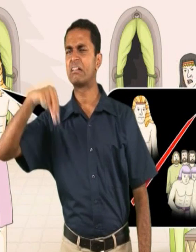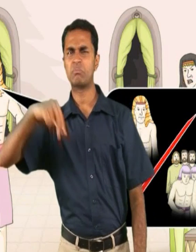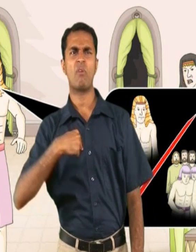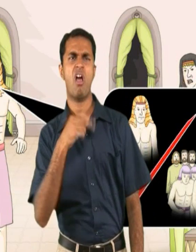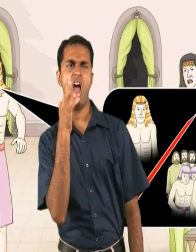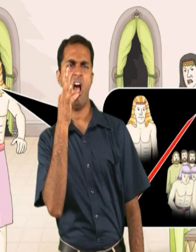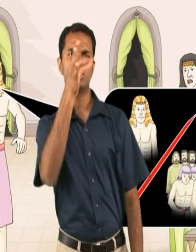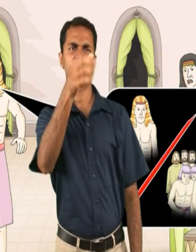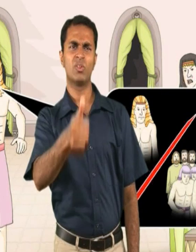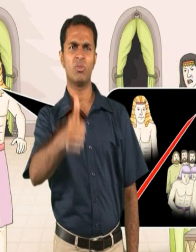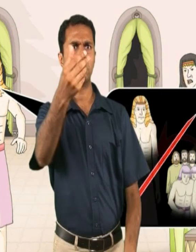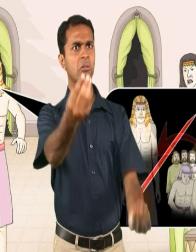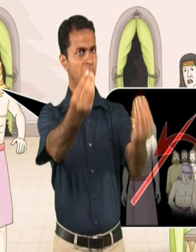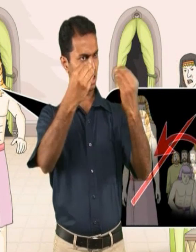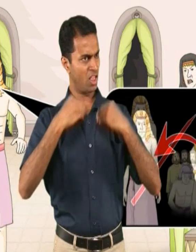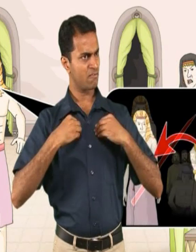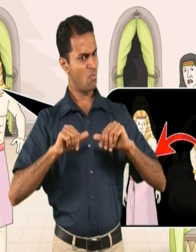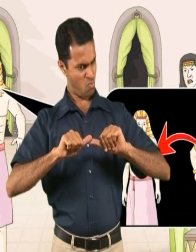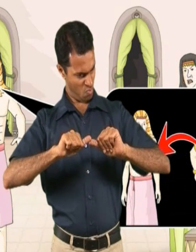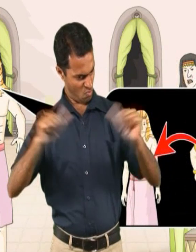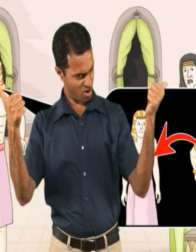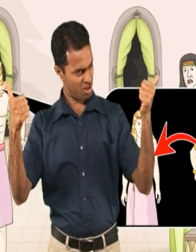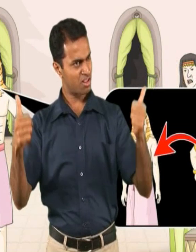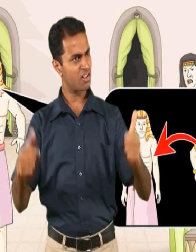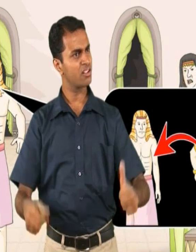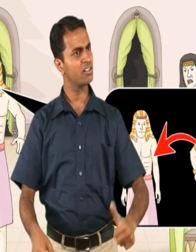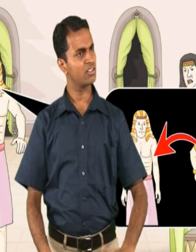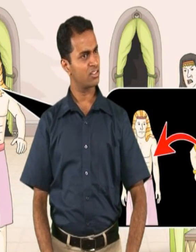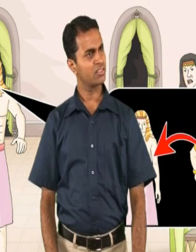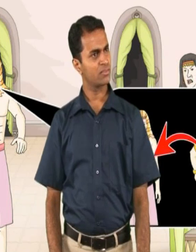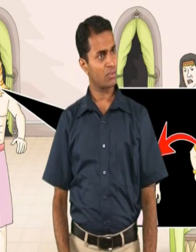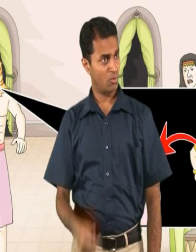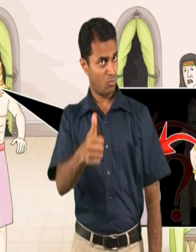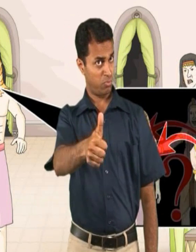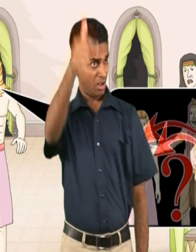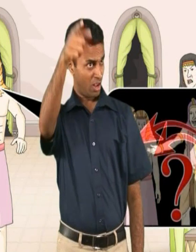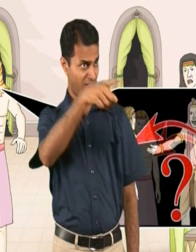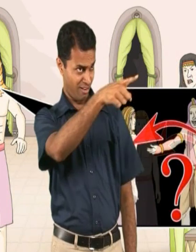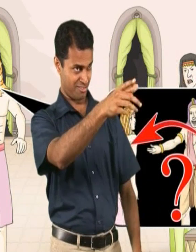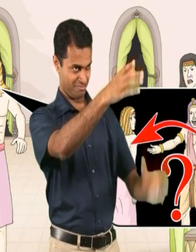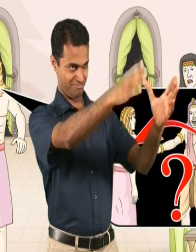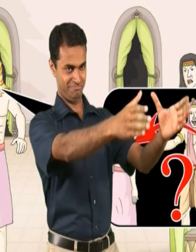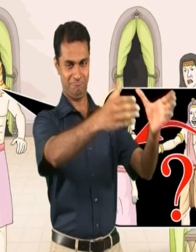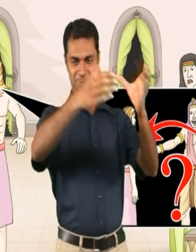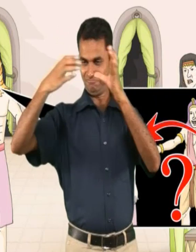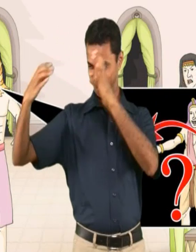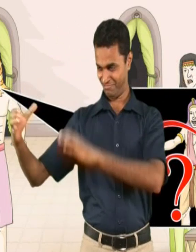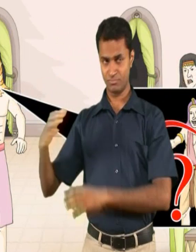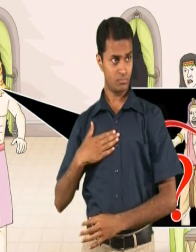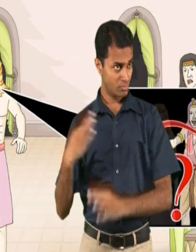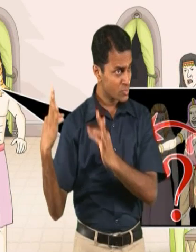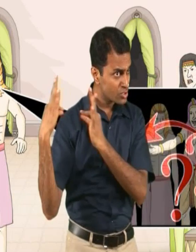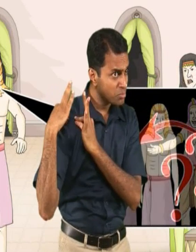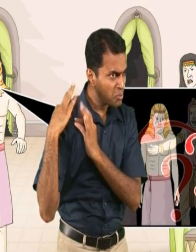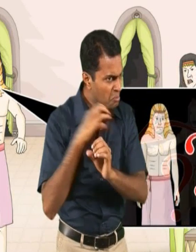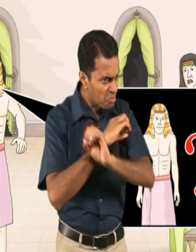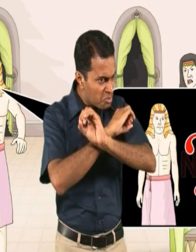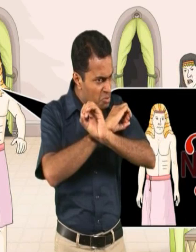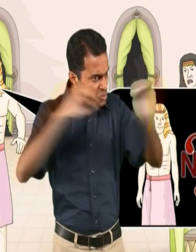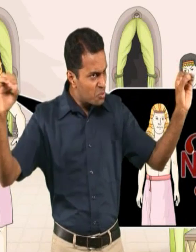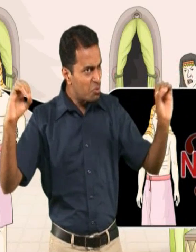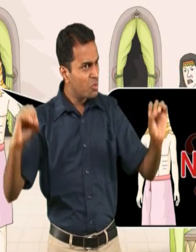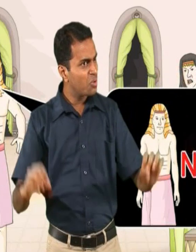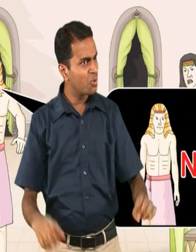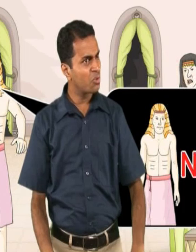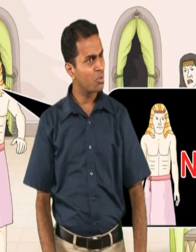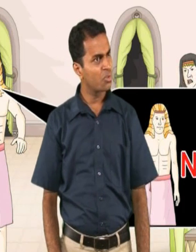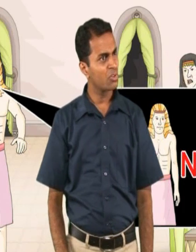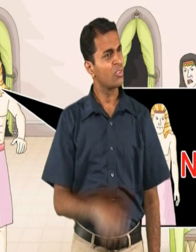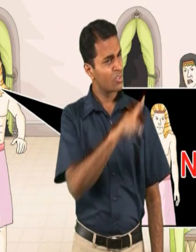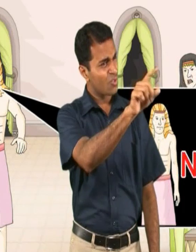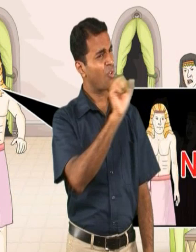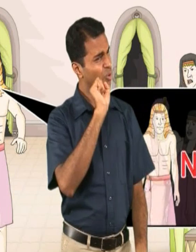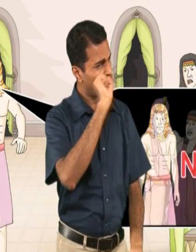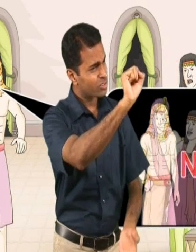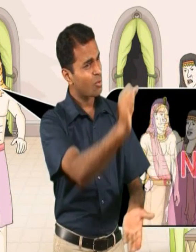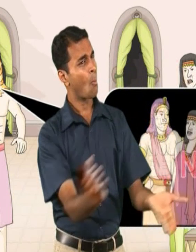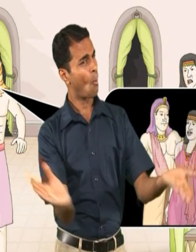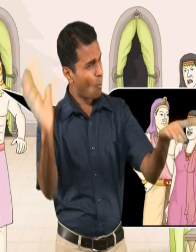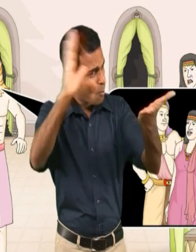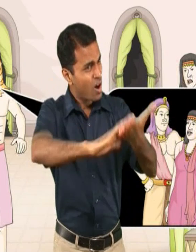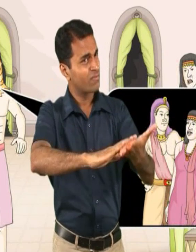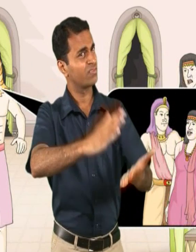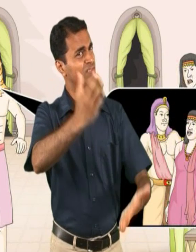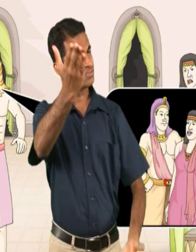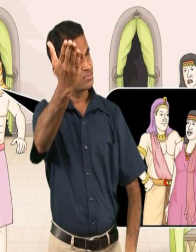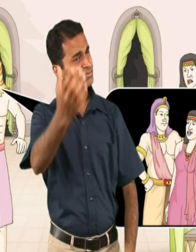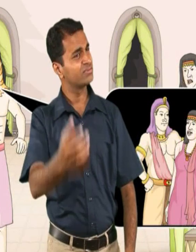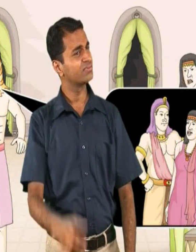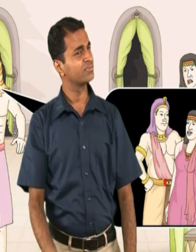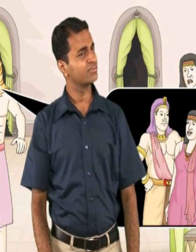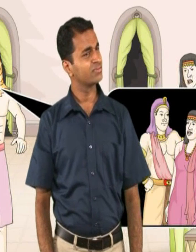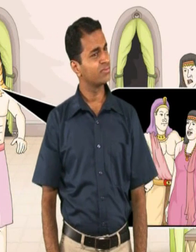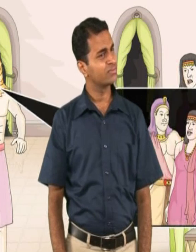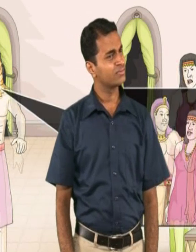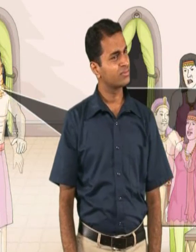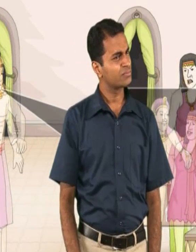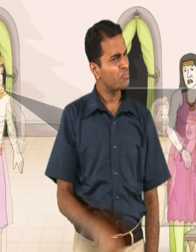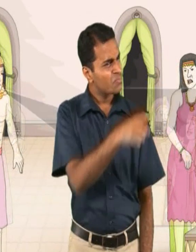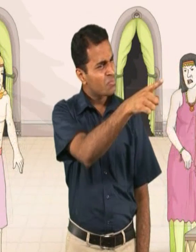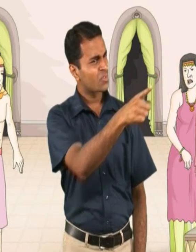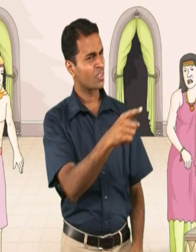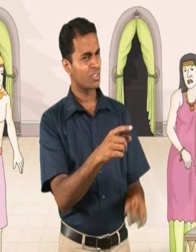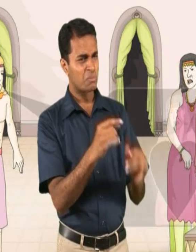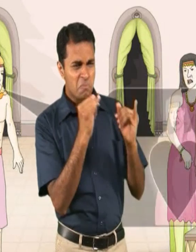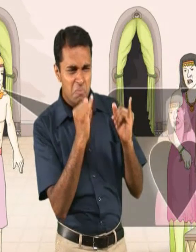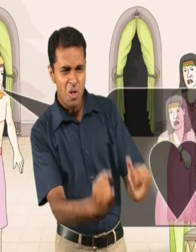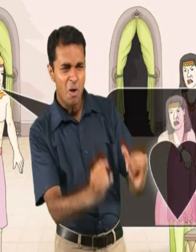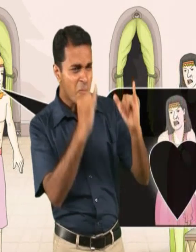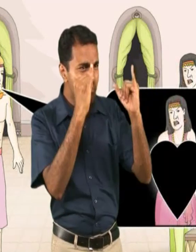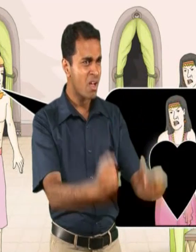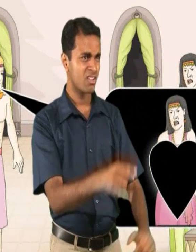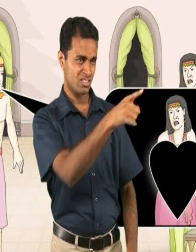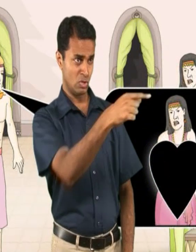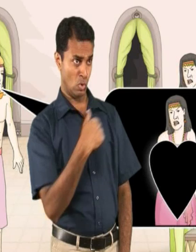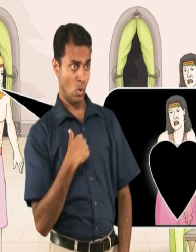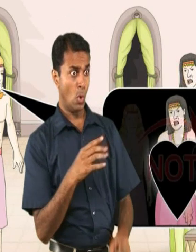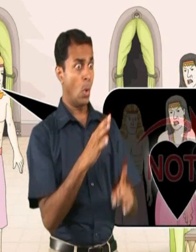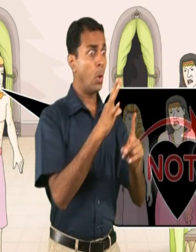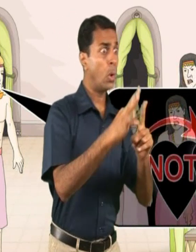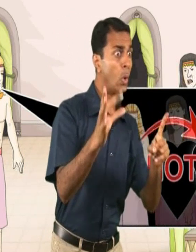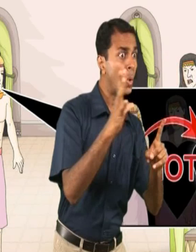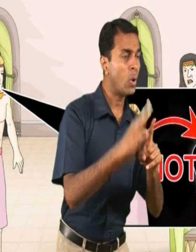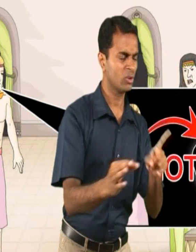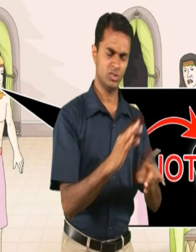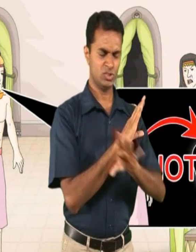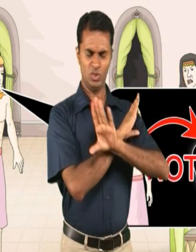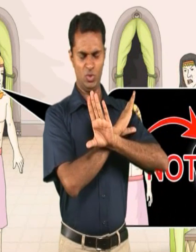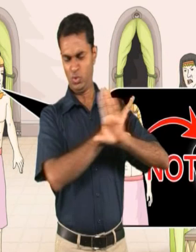He has withheld nothing from me except you, because you are his wife.